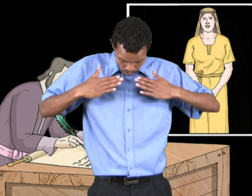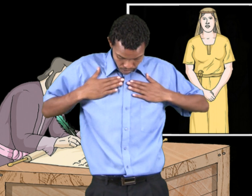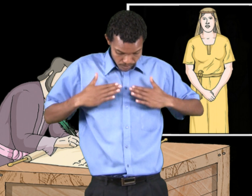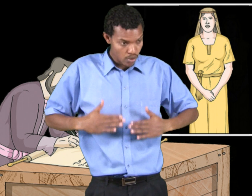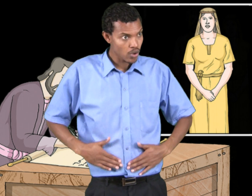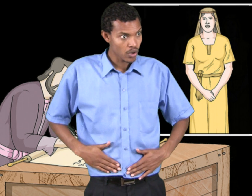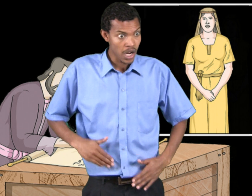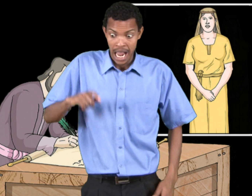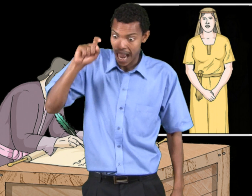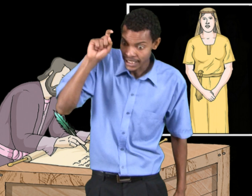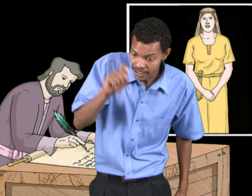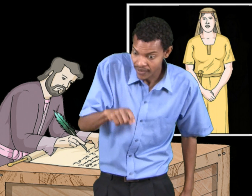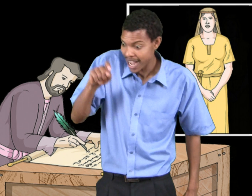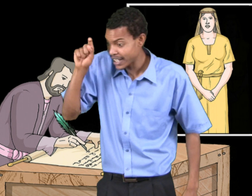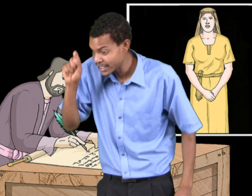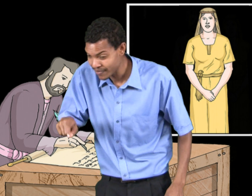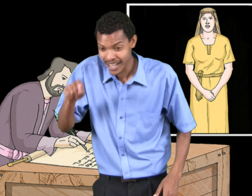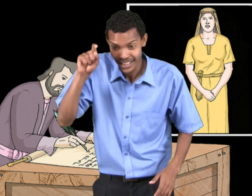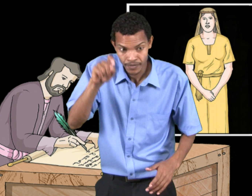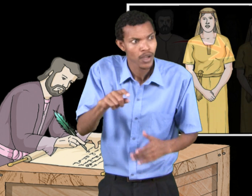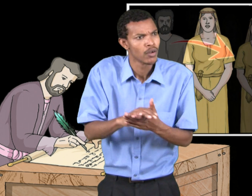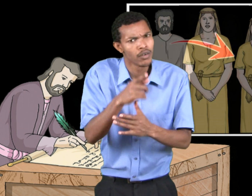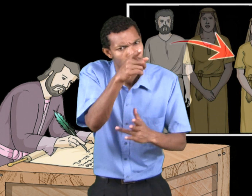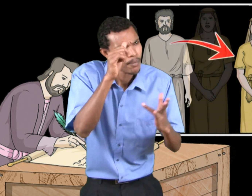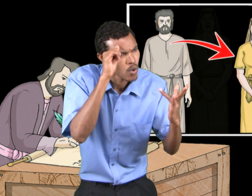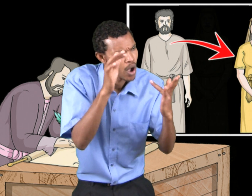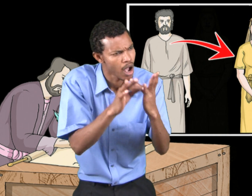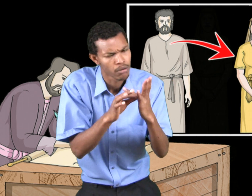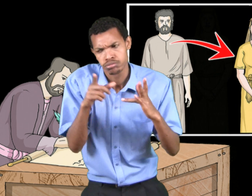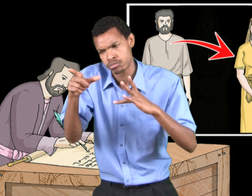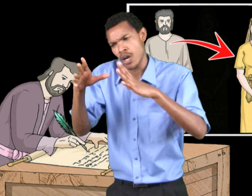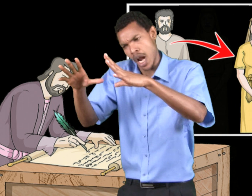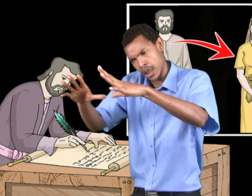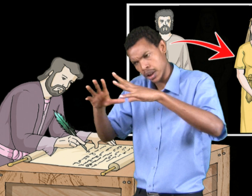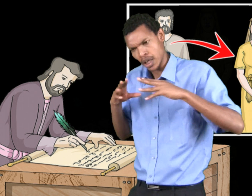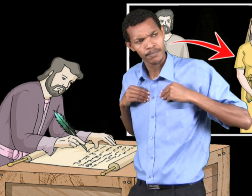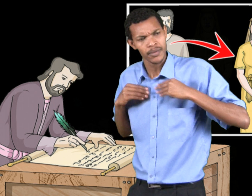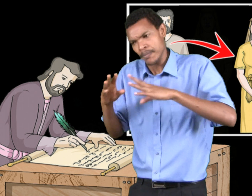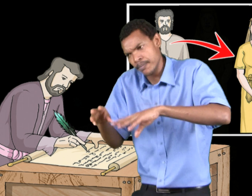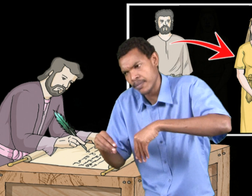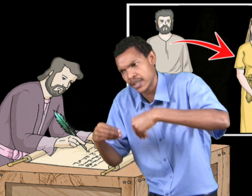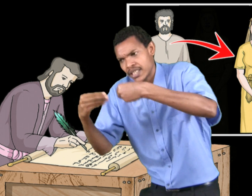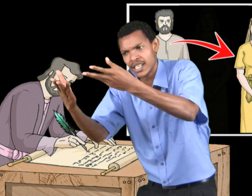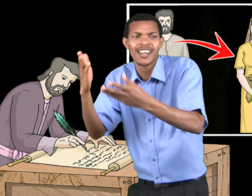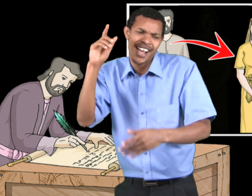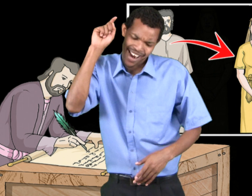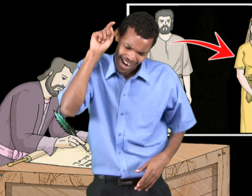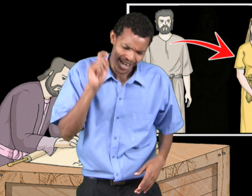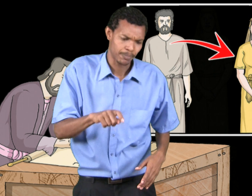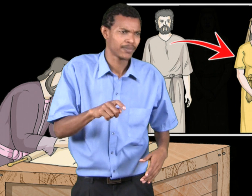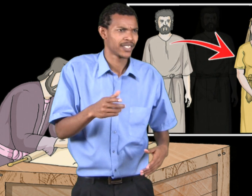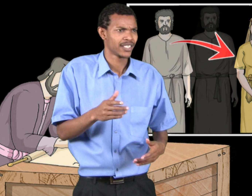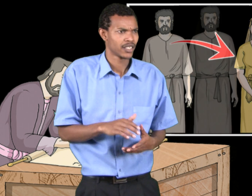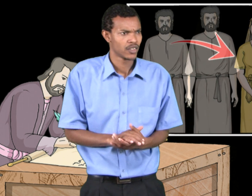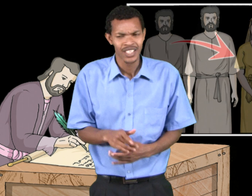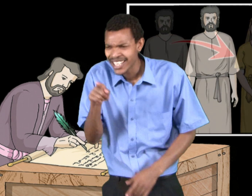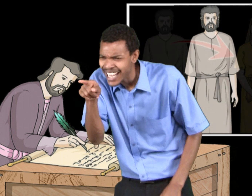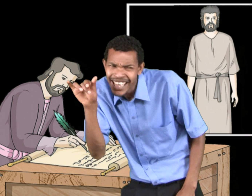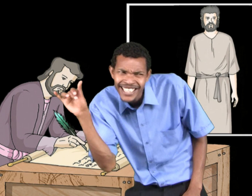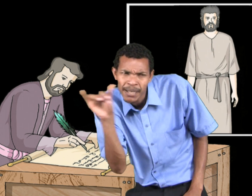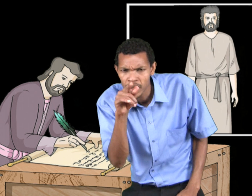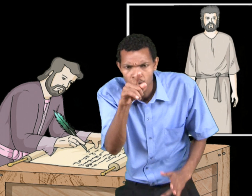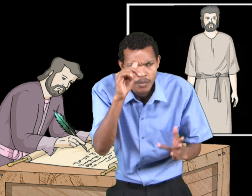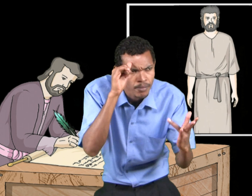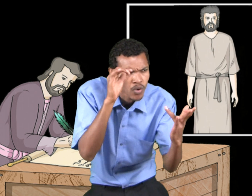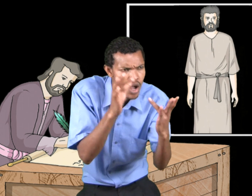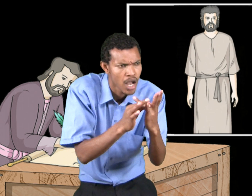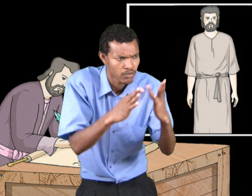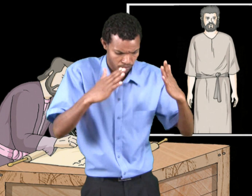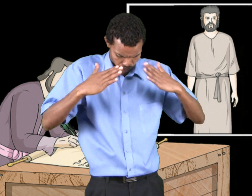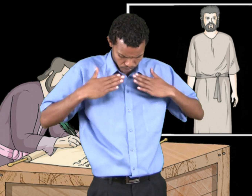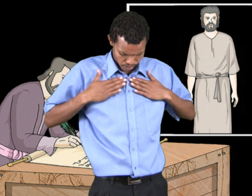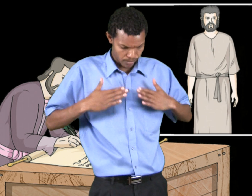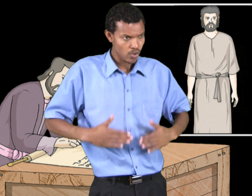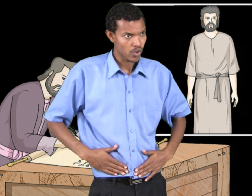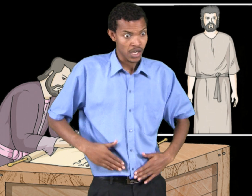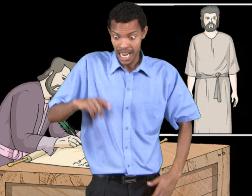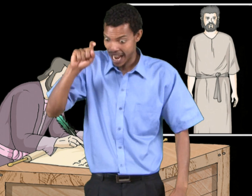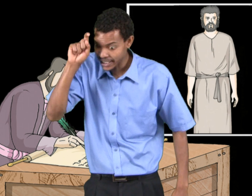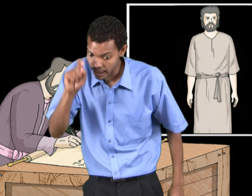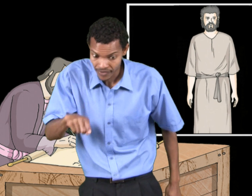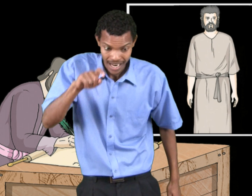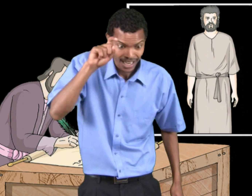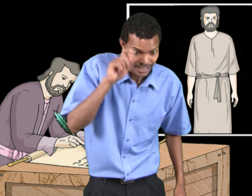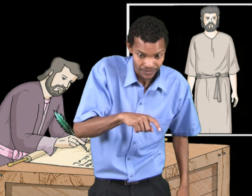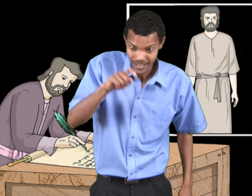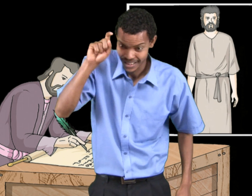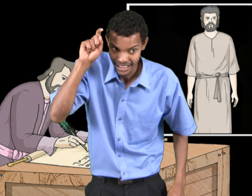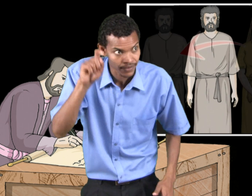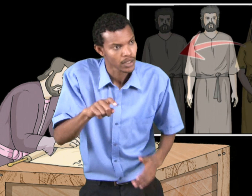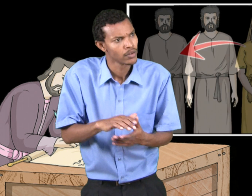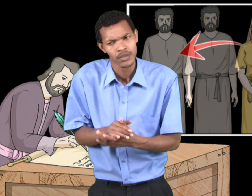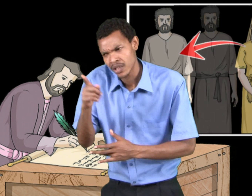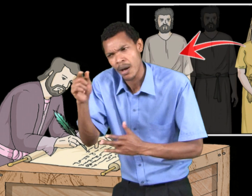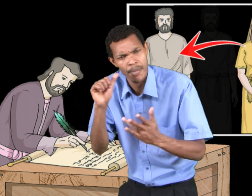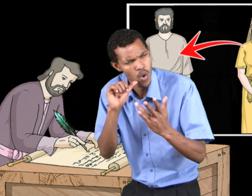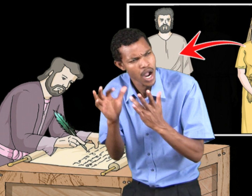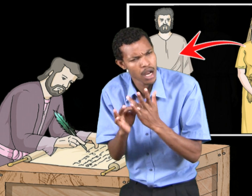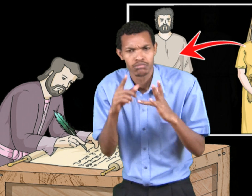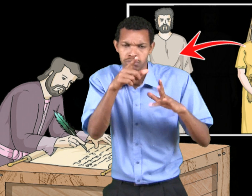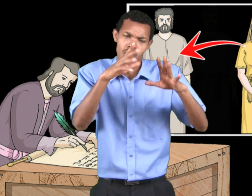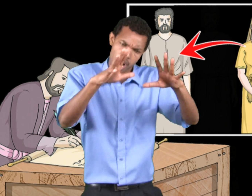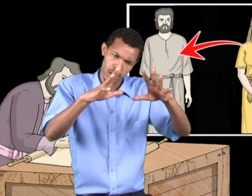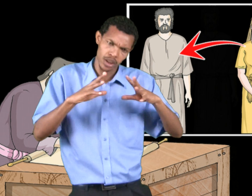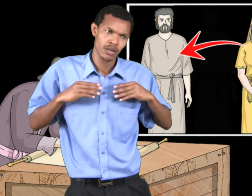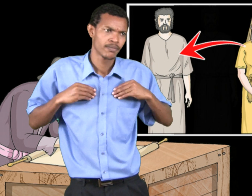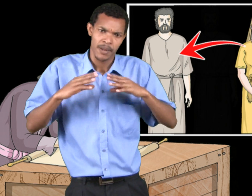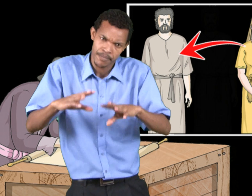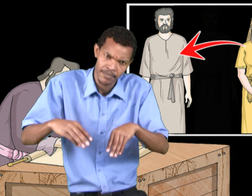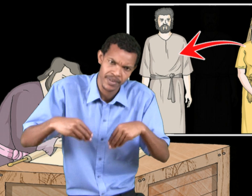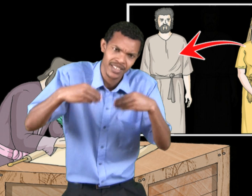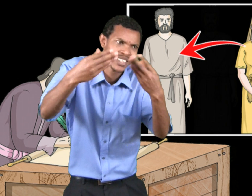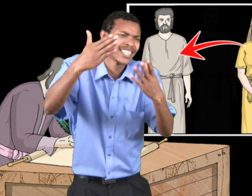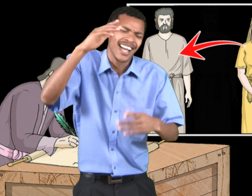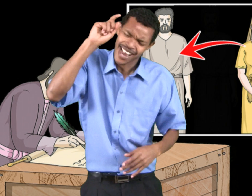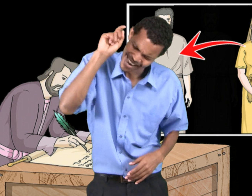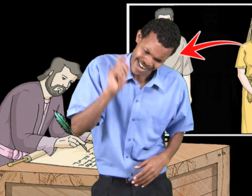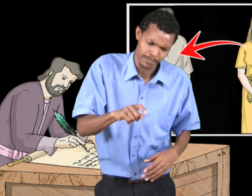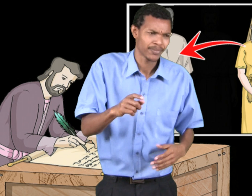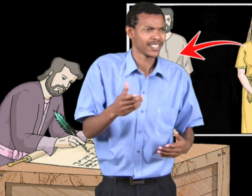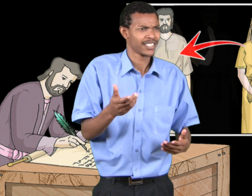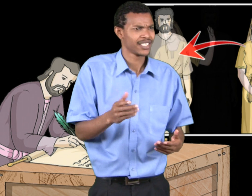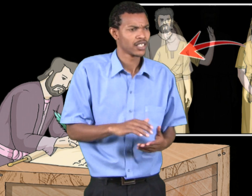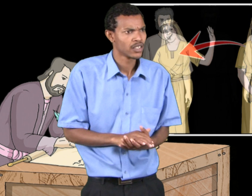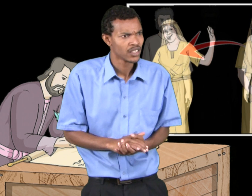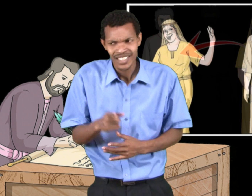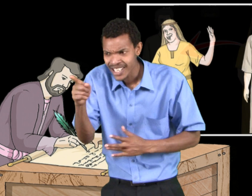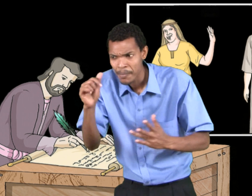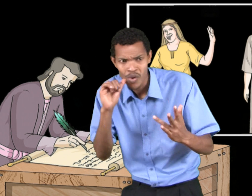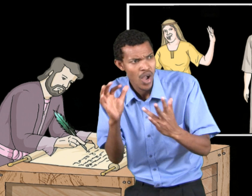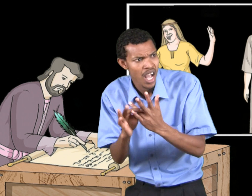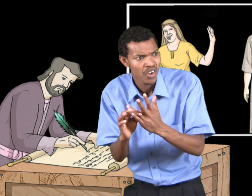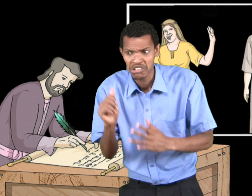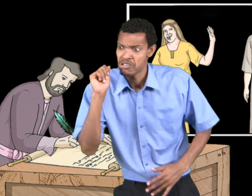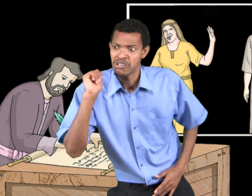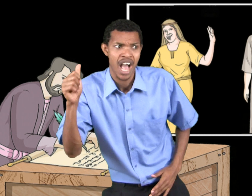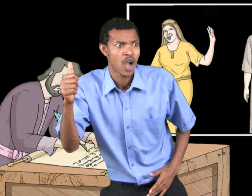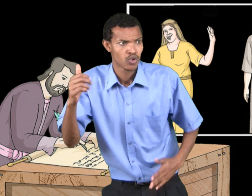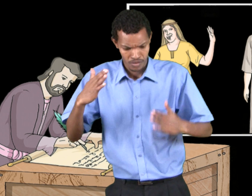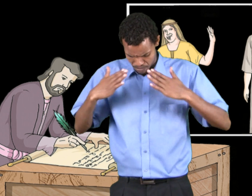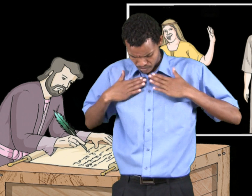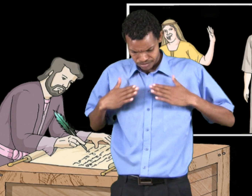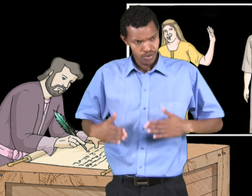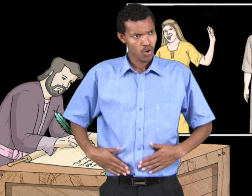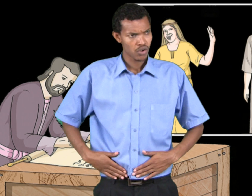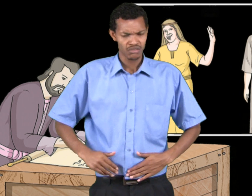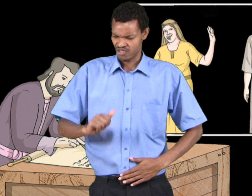The husband should fulfill his marital duty to his wife, and likewise the wife to her husband.